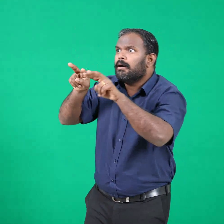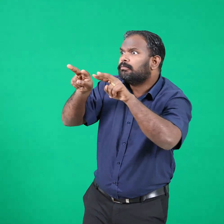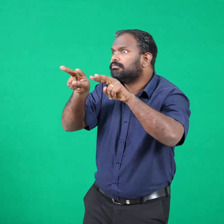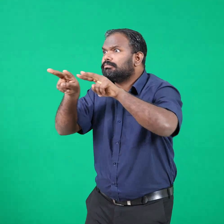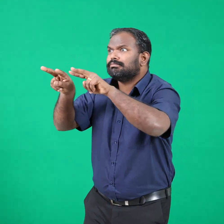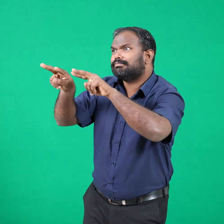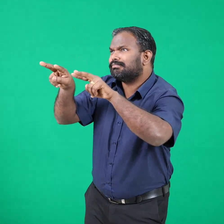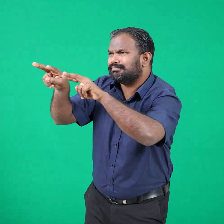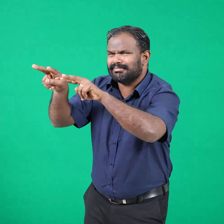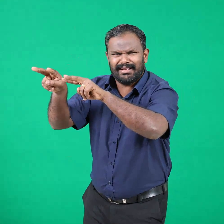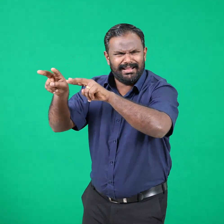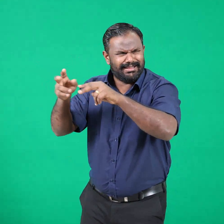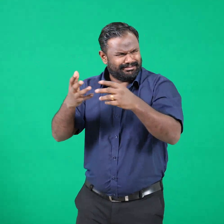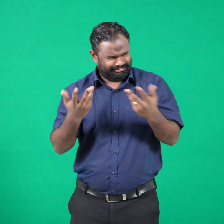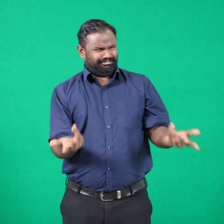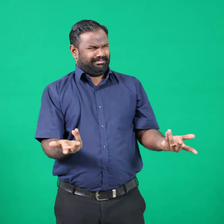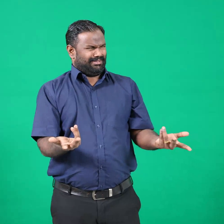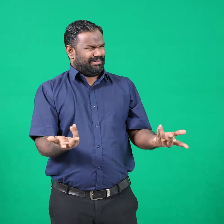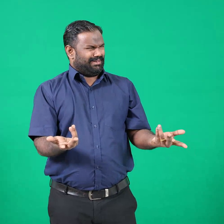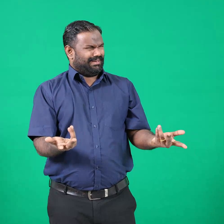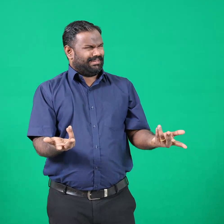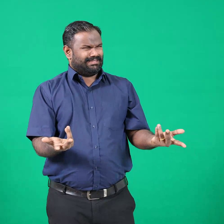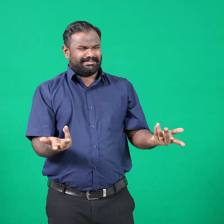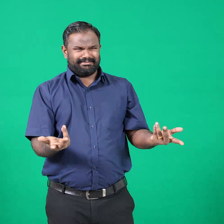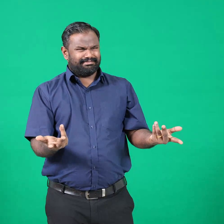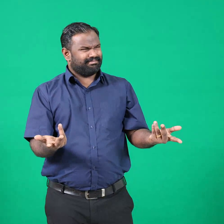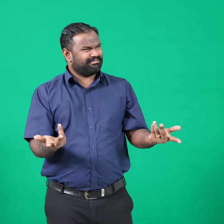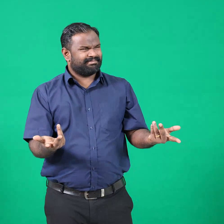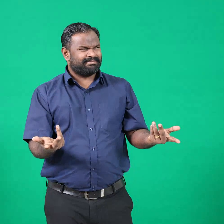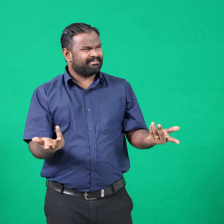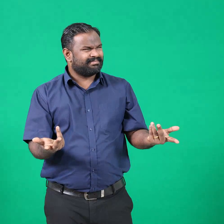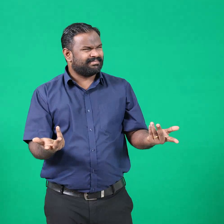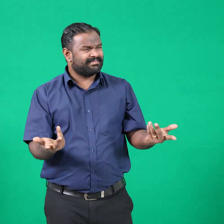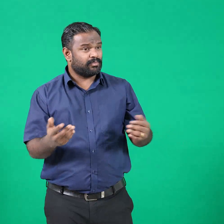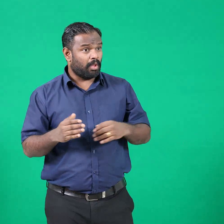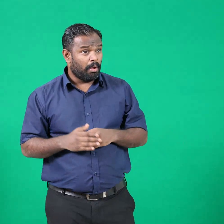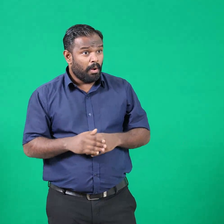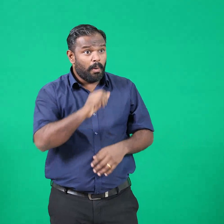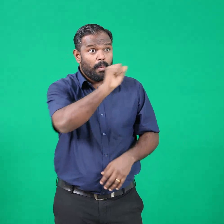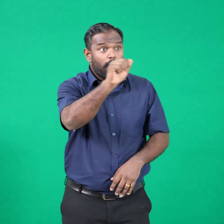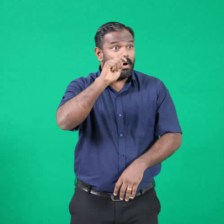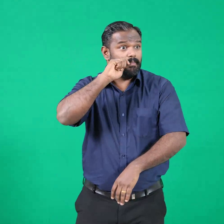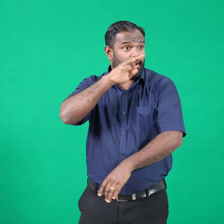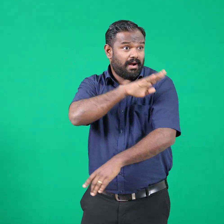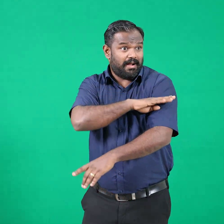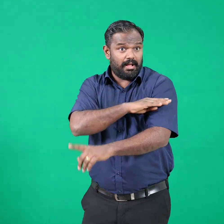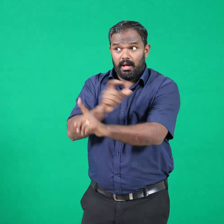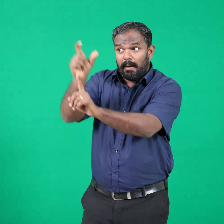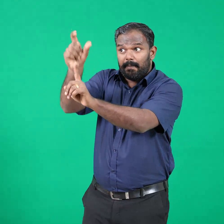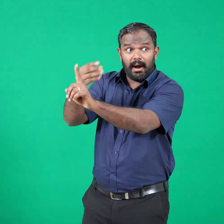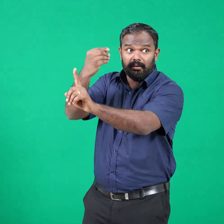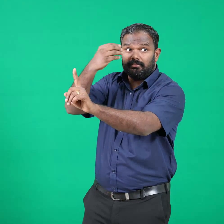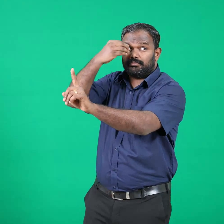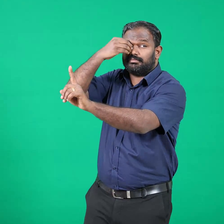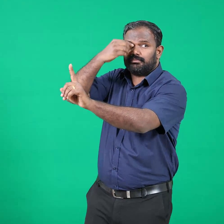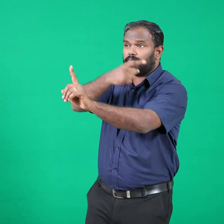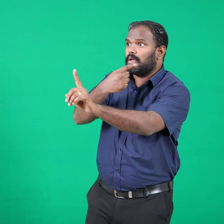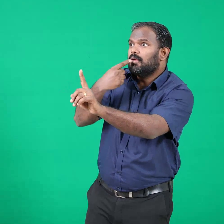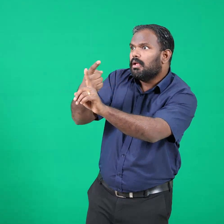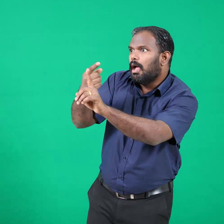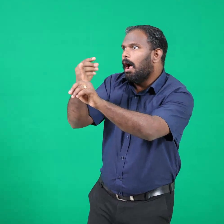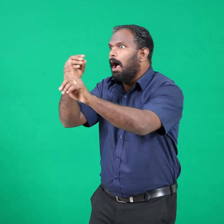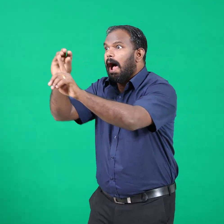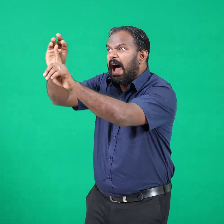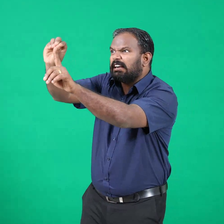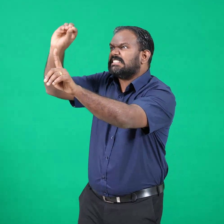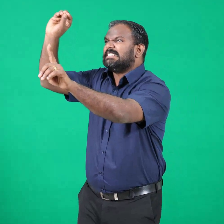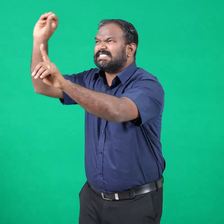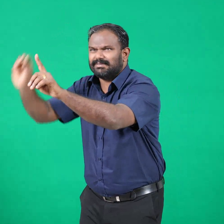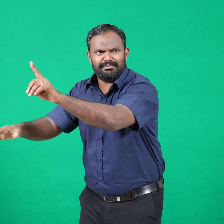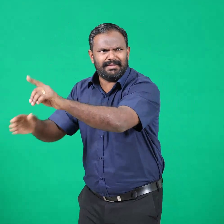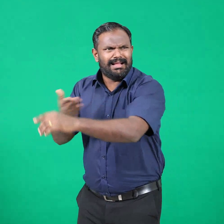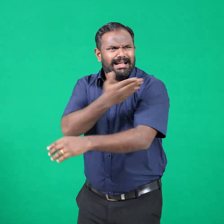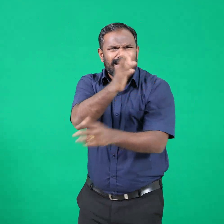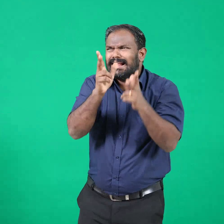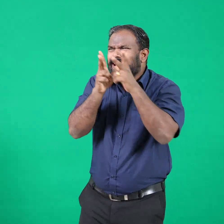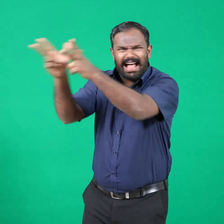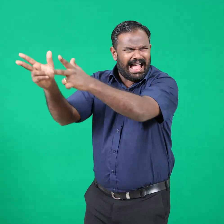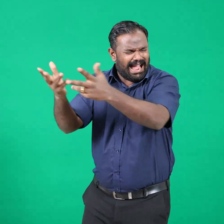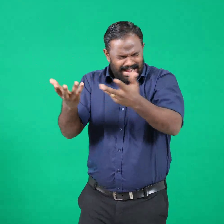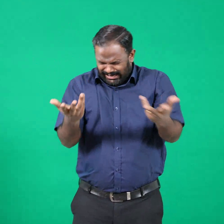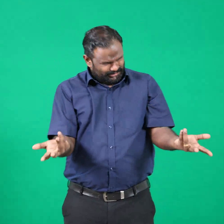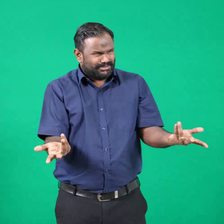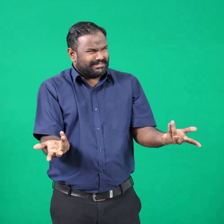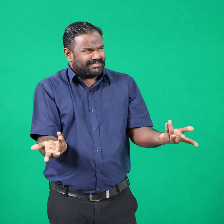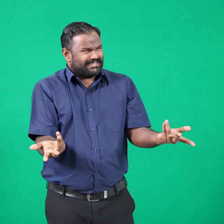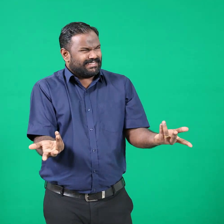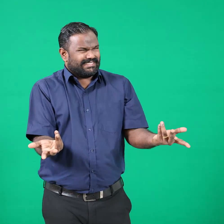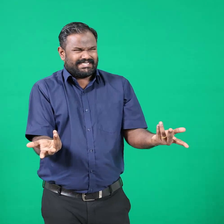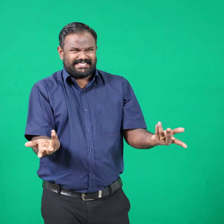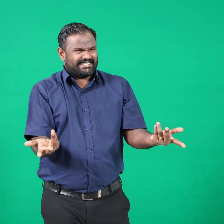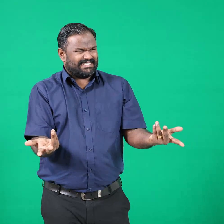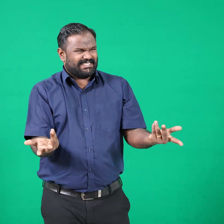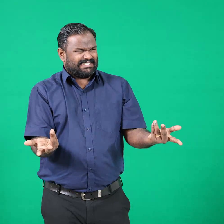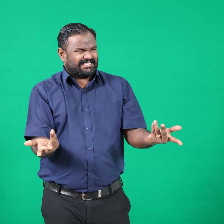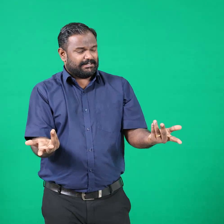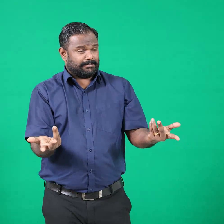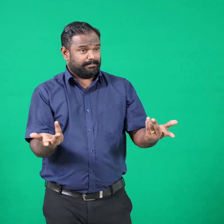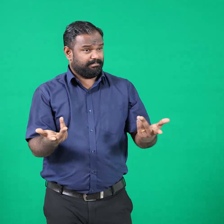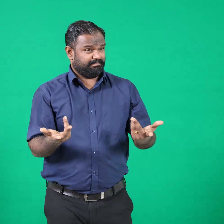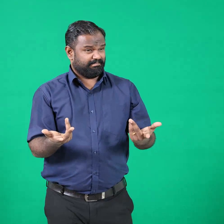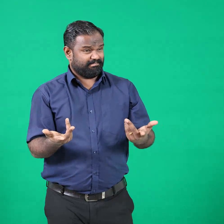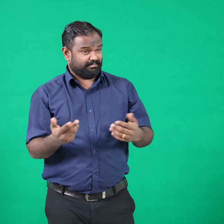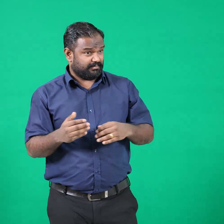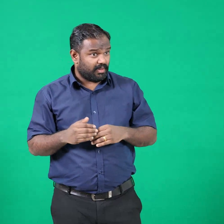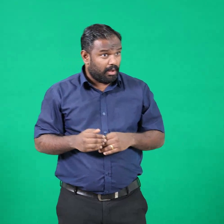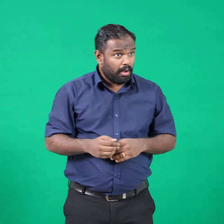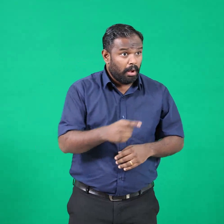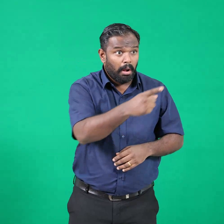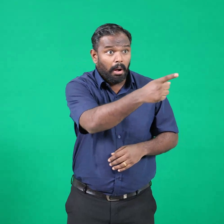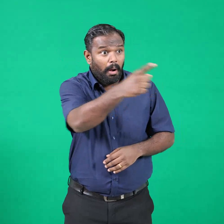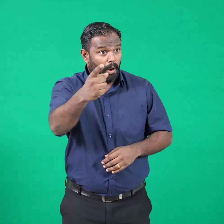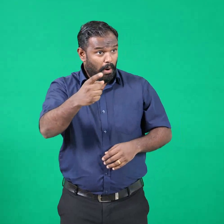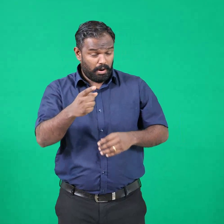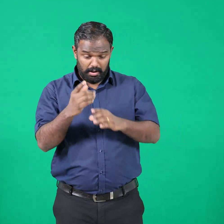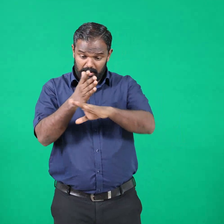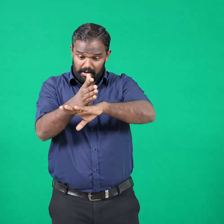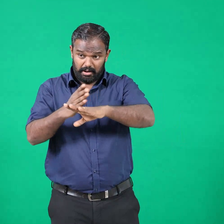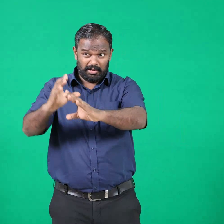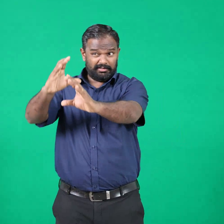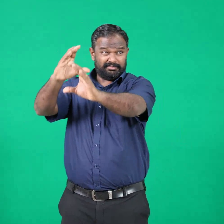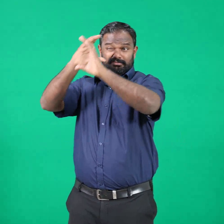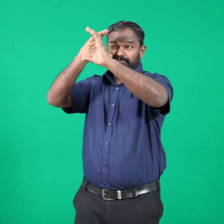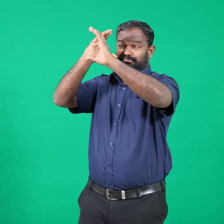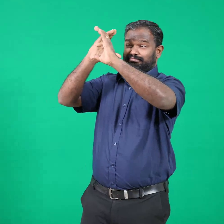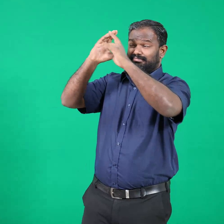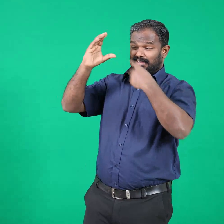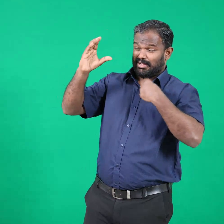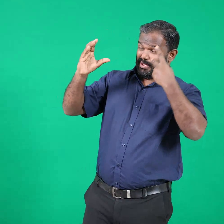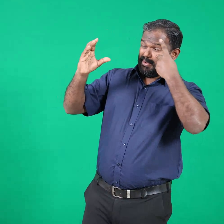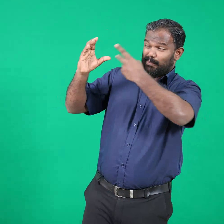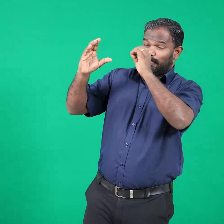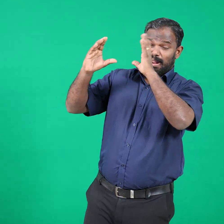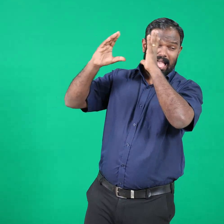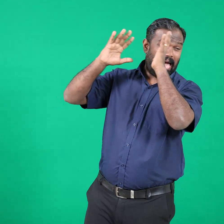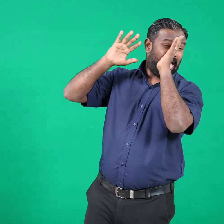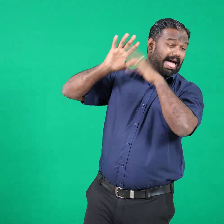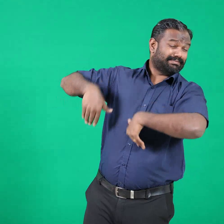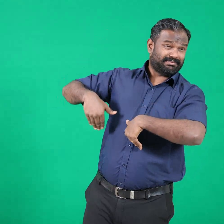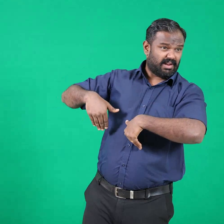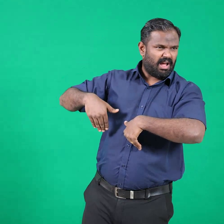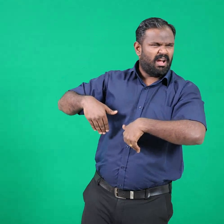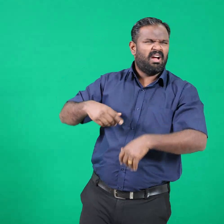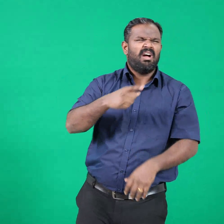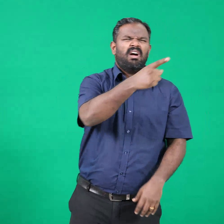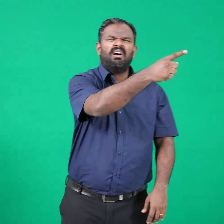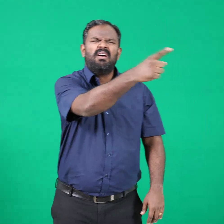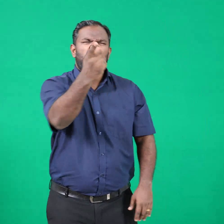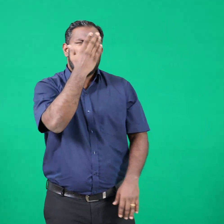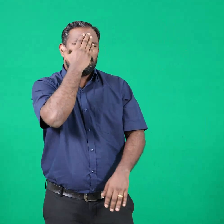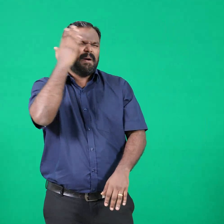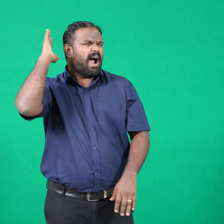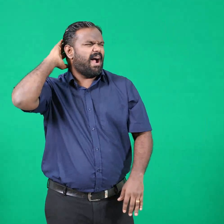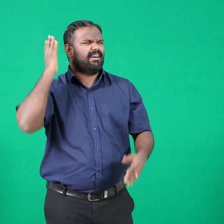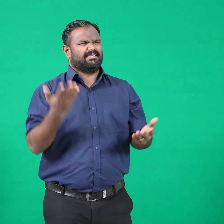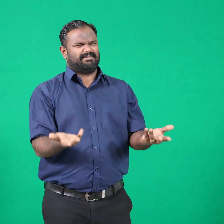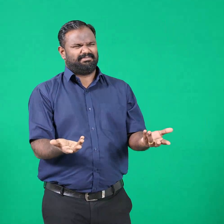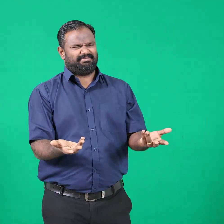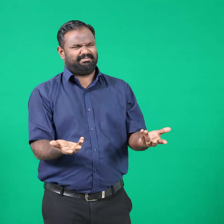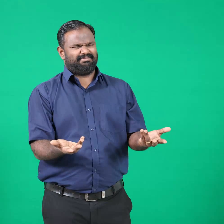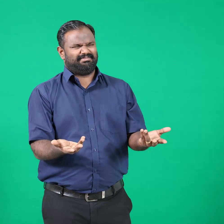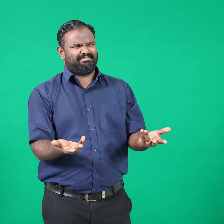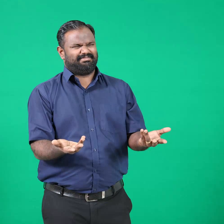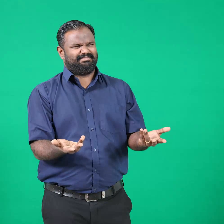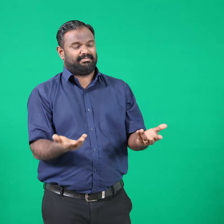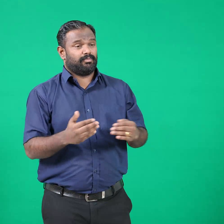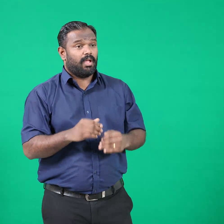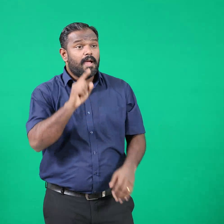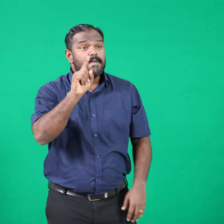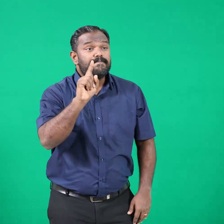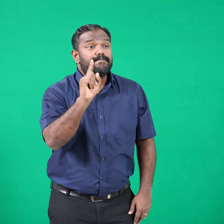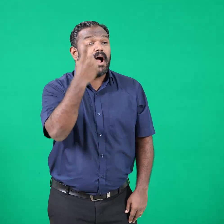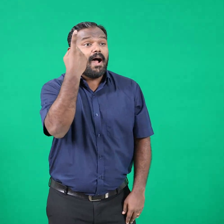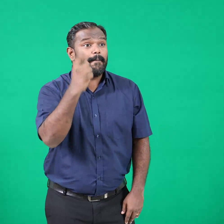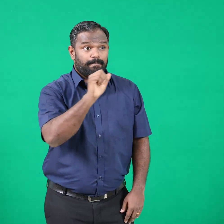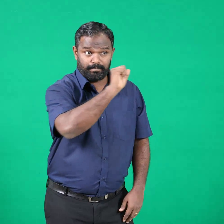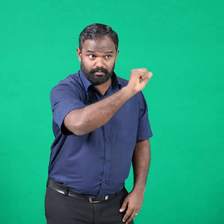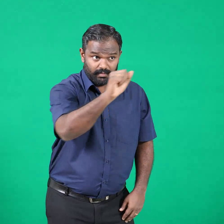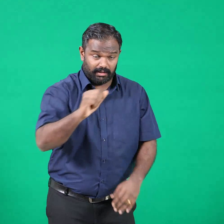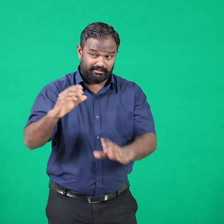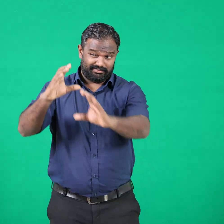How can you say, 'Brother, let me take the speck out of your eye,' while you yourself fail to see the beam in your own eye?